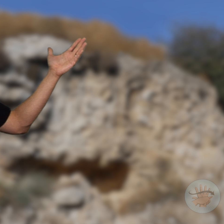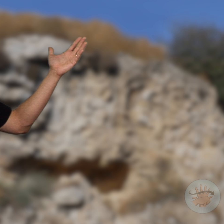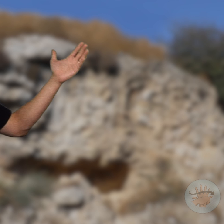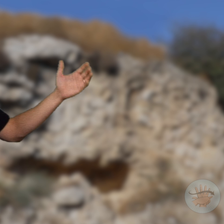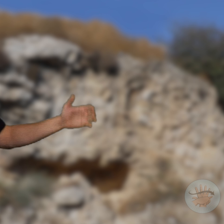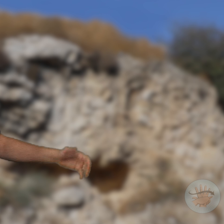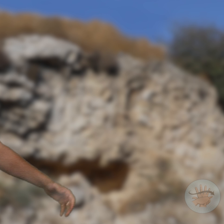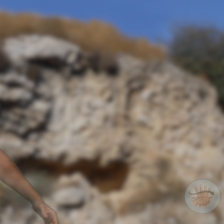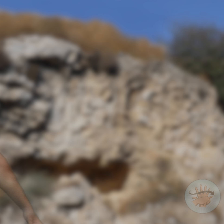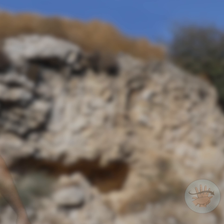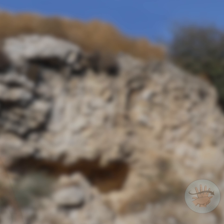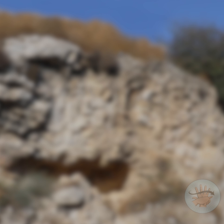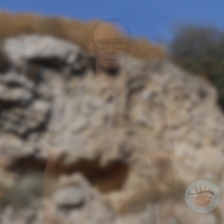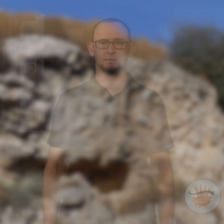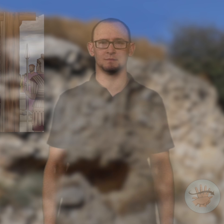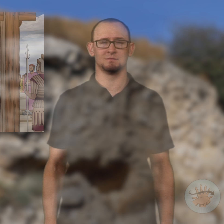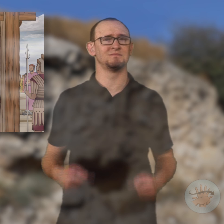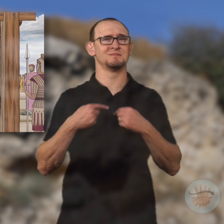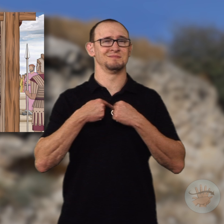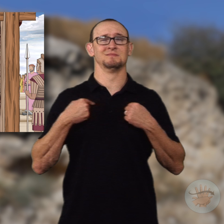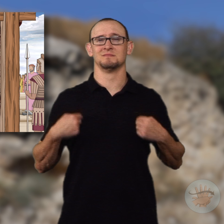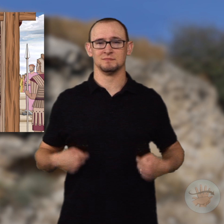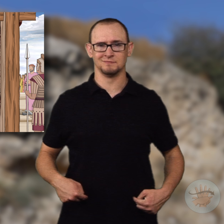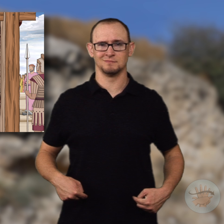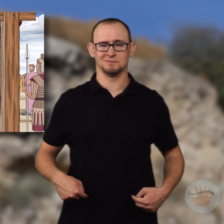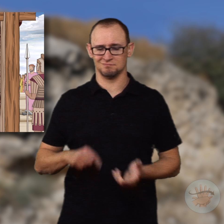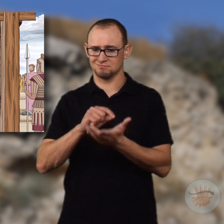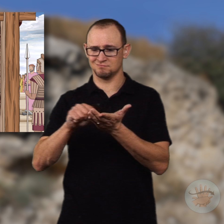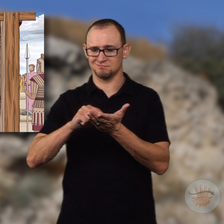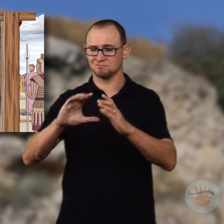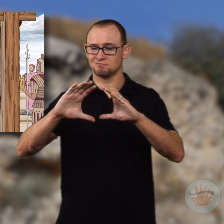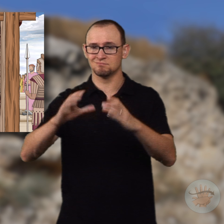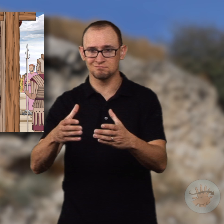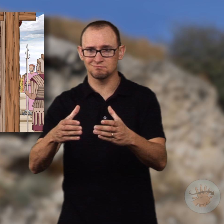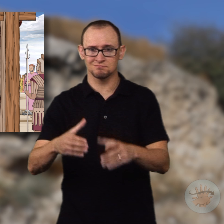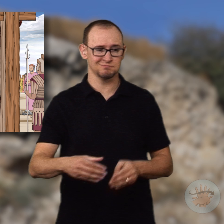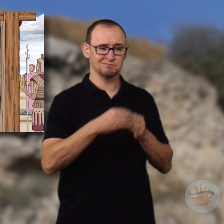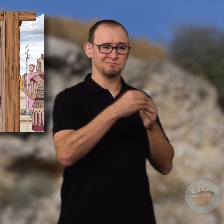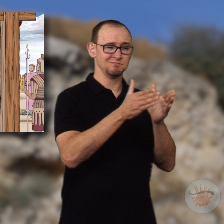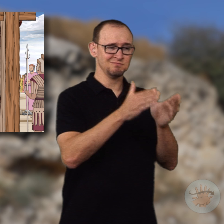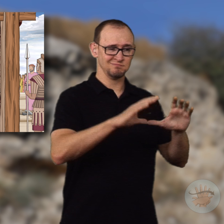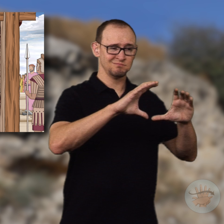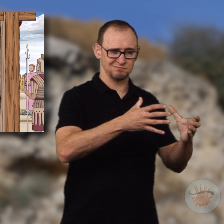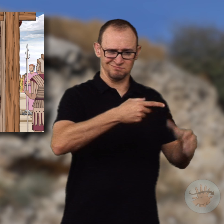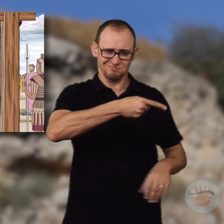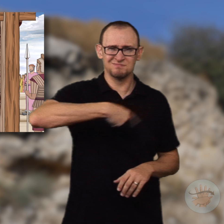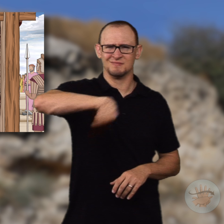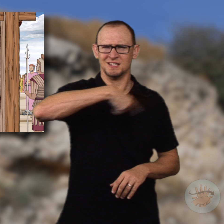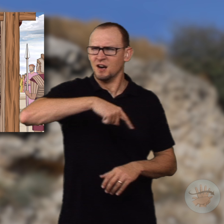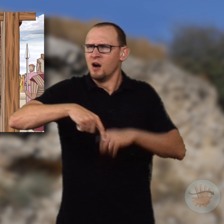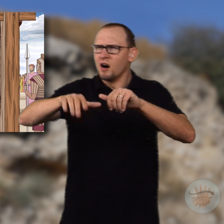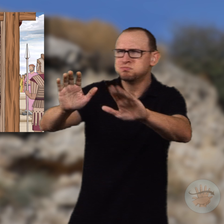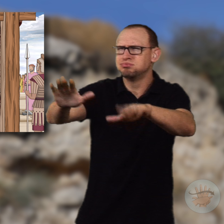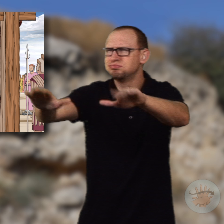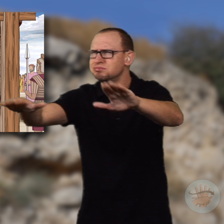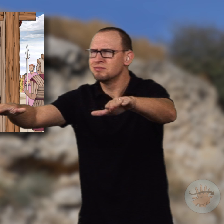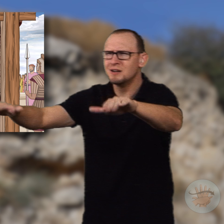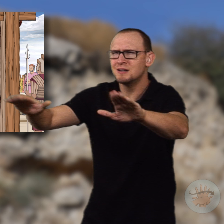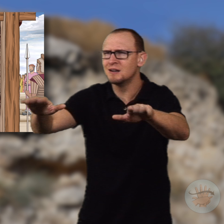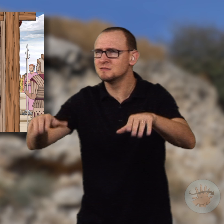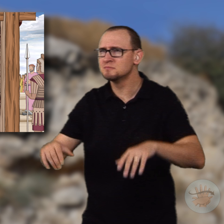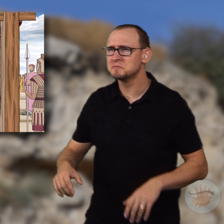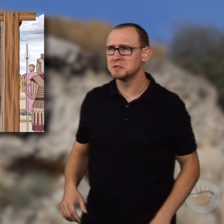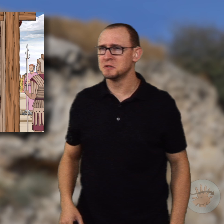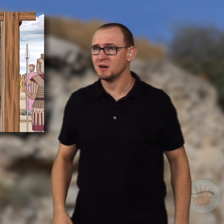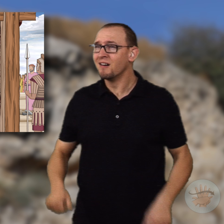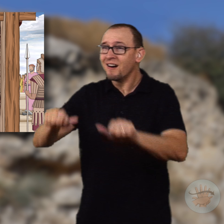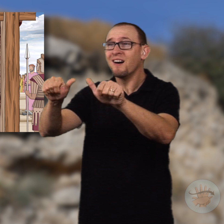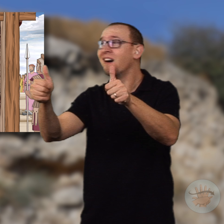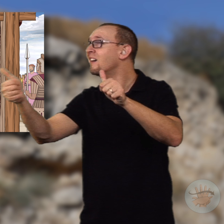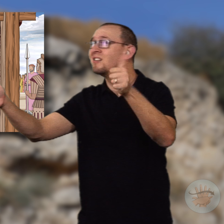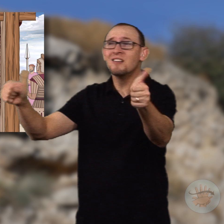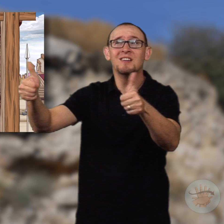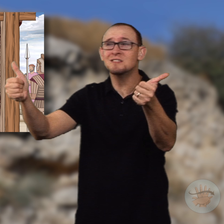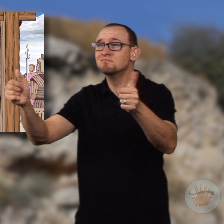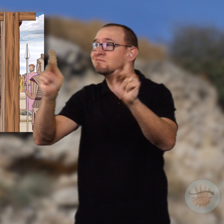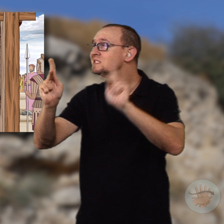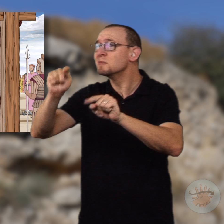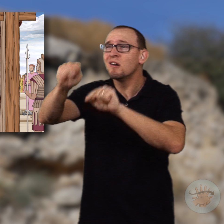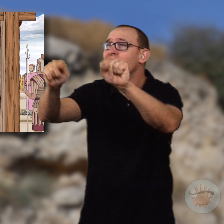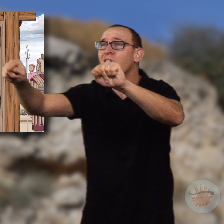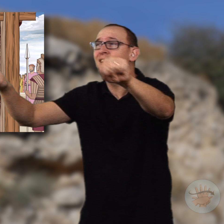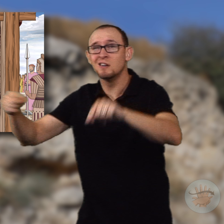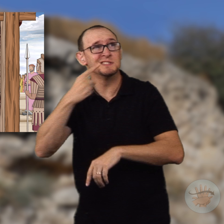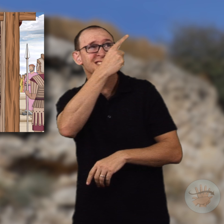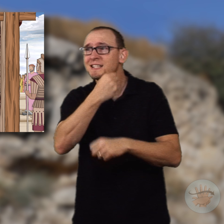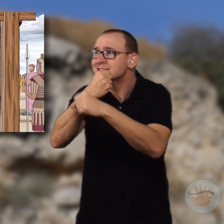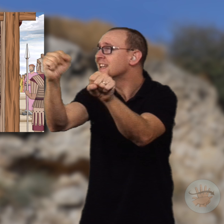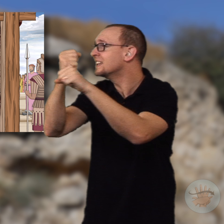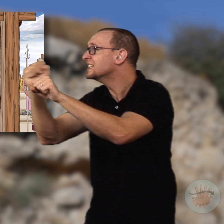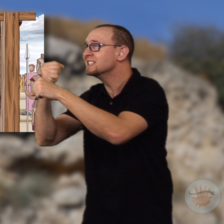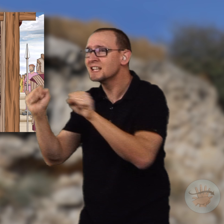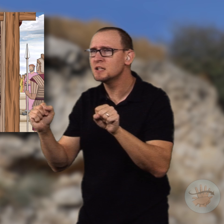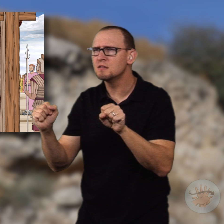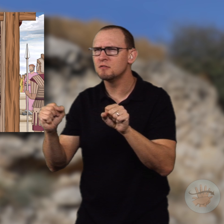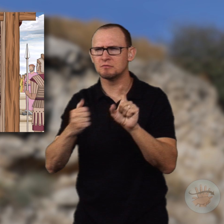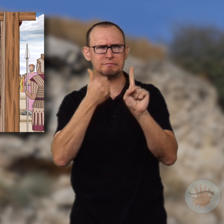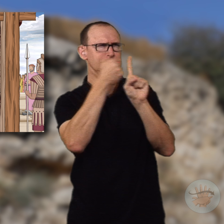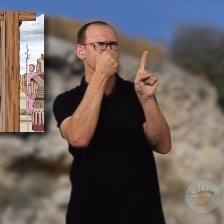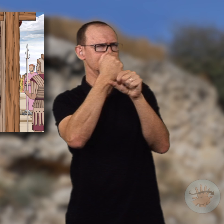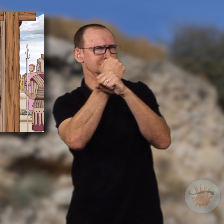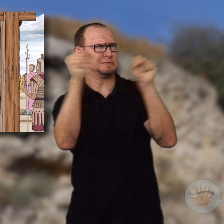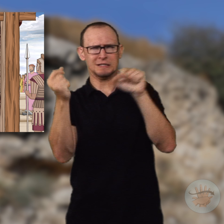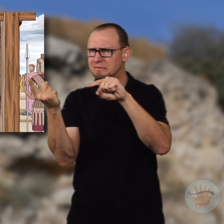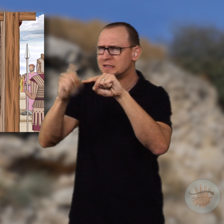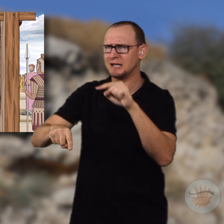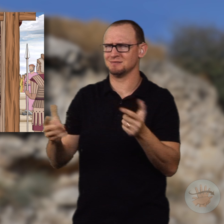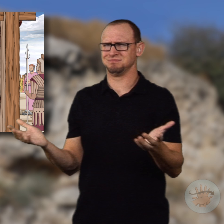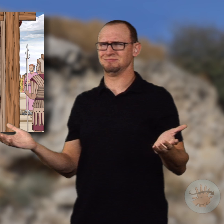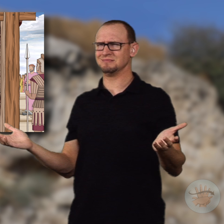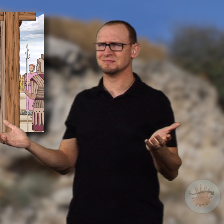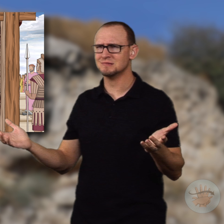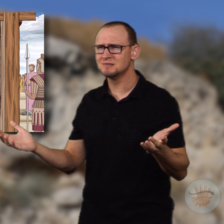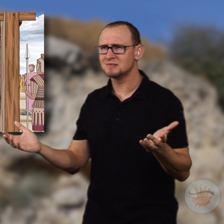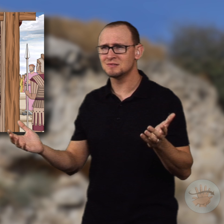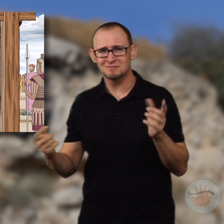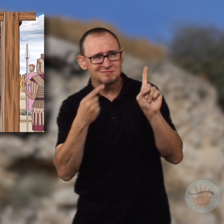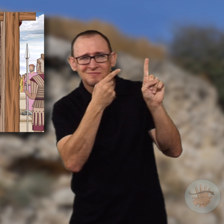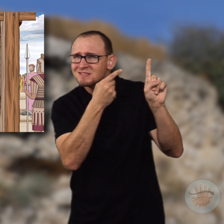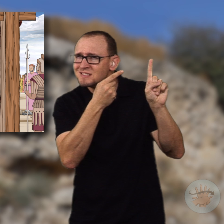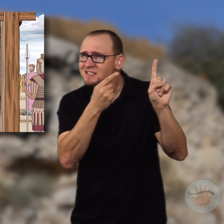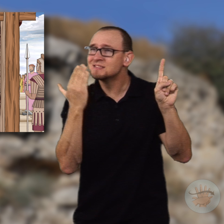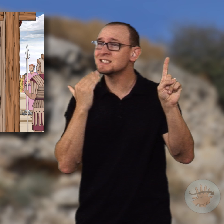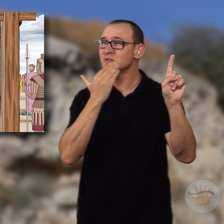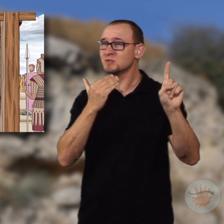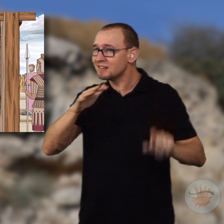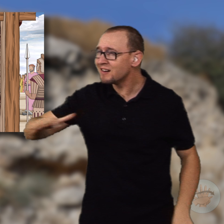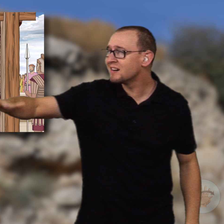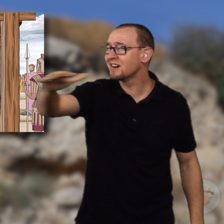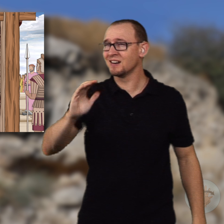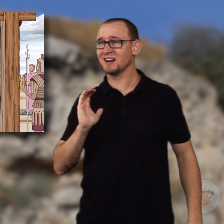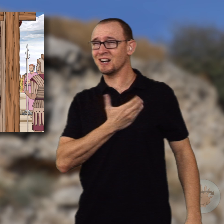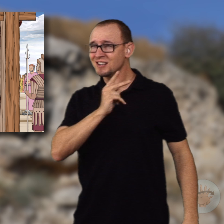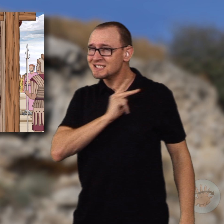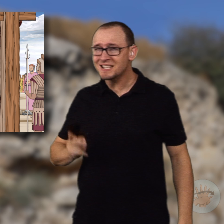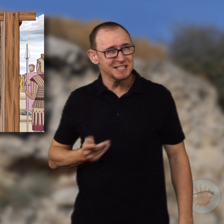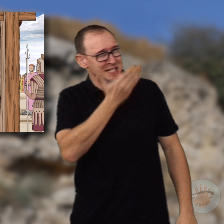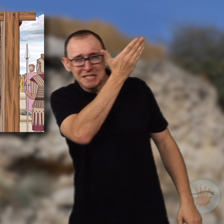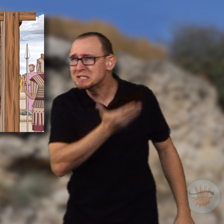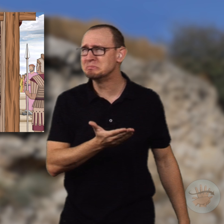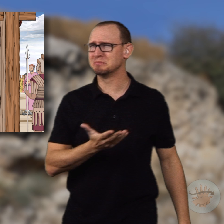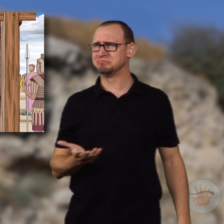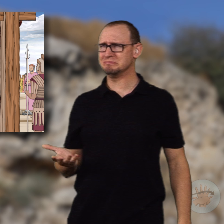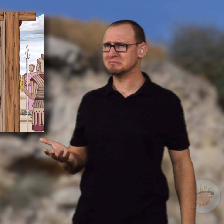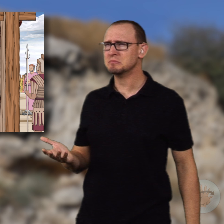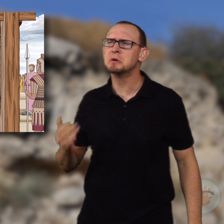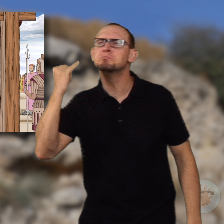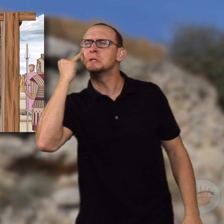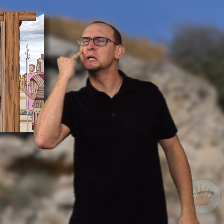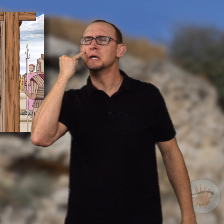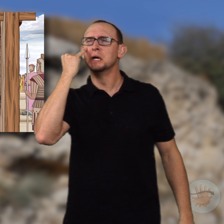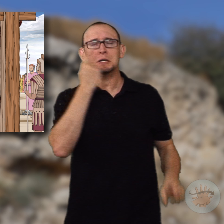In the same way, the chief priests, scribes, and elders mocked Him, saying, “He saved others, but He cannot save Himself.